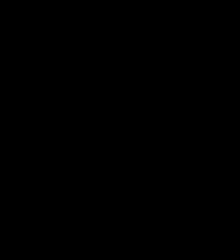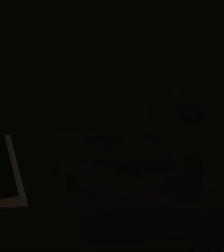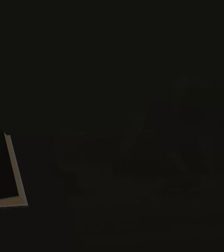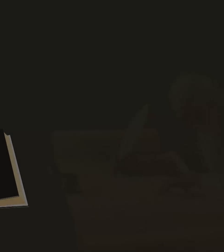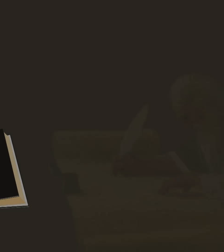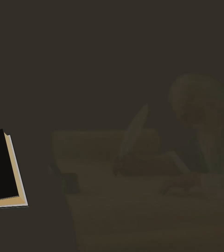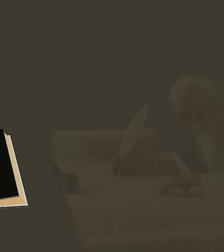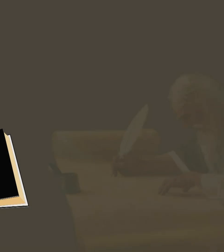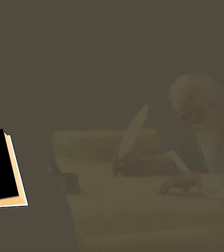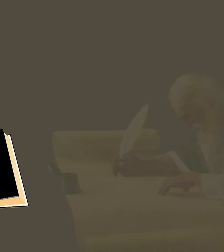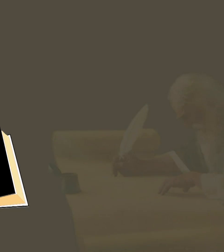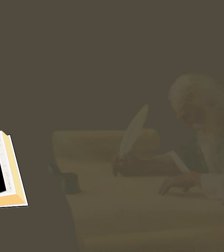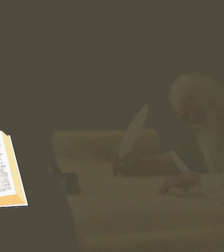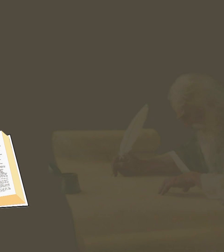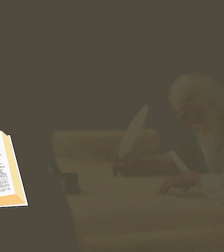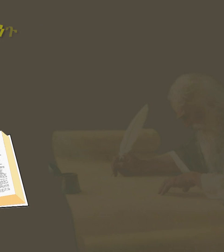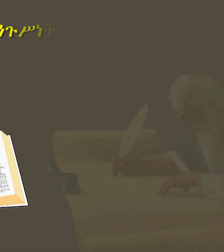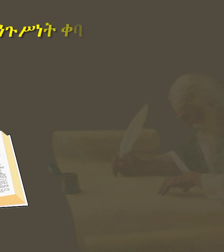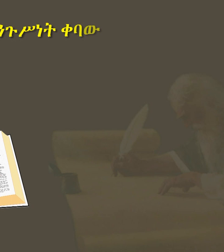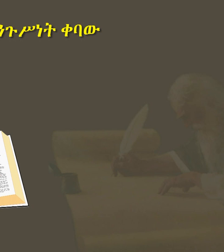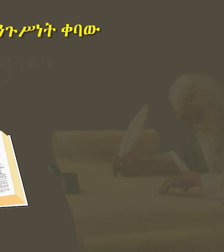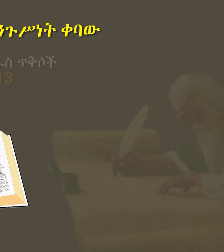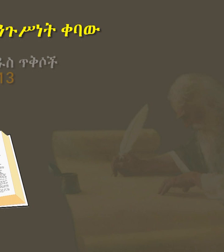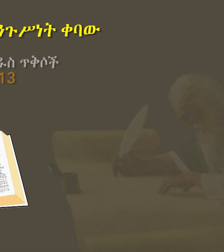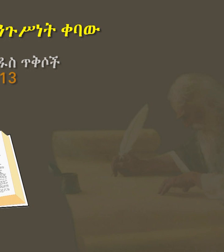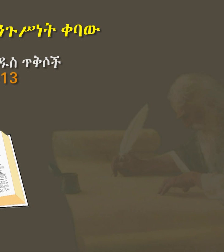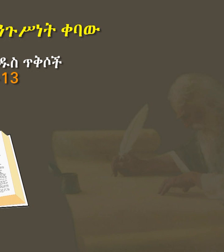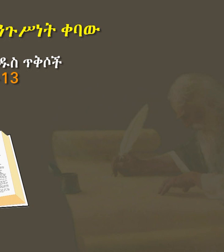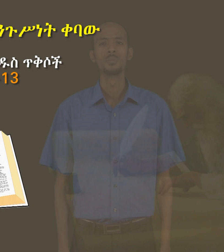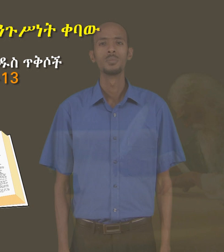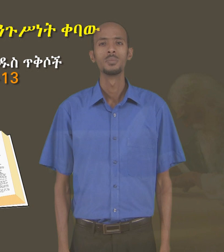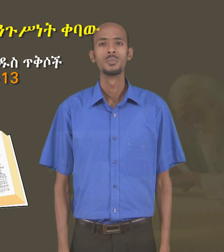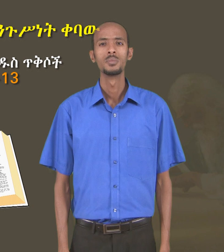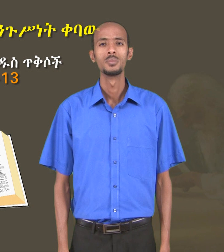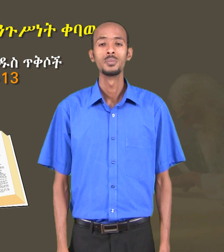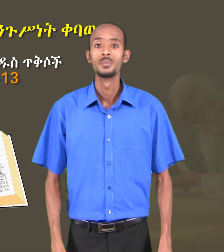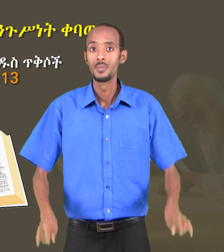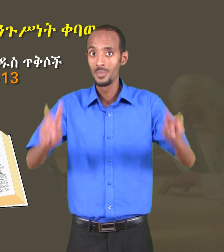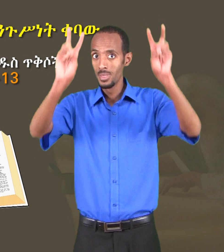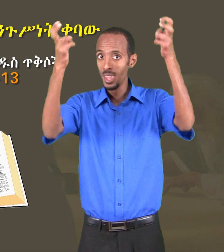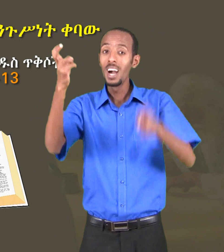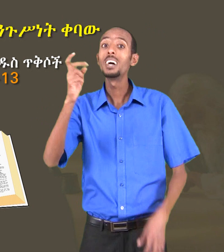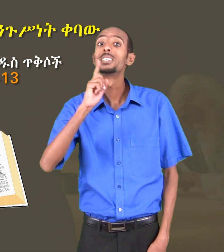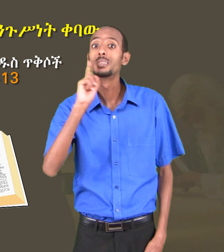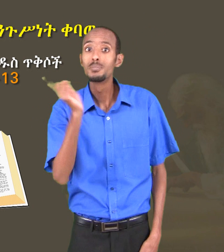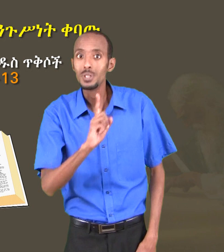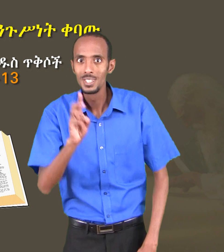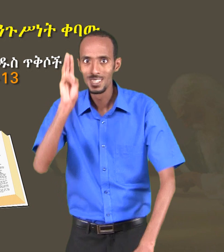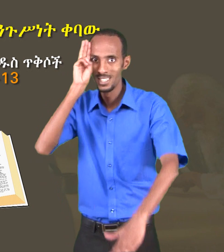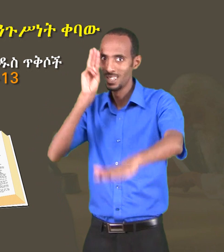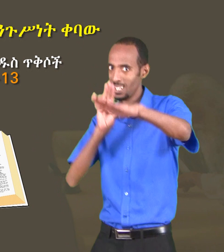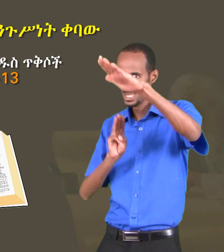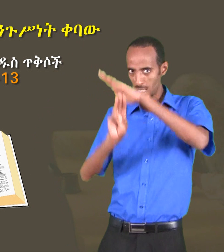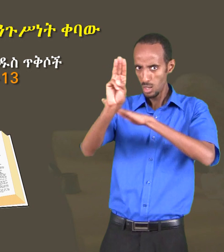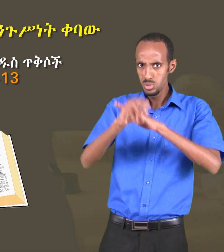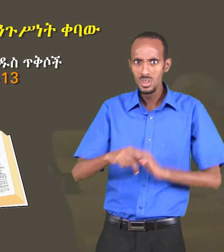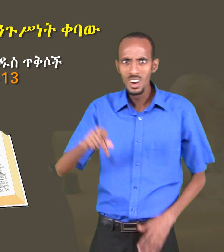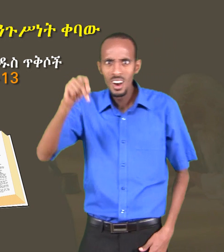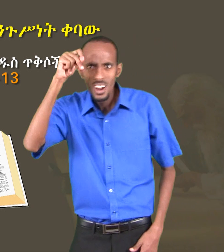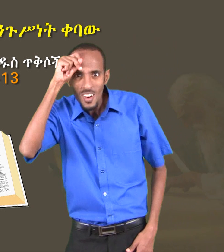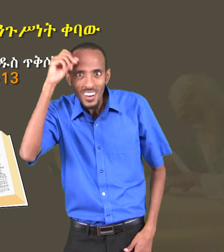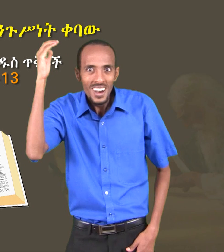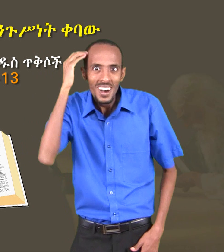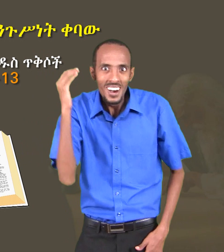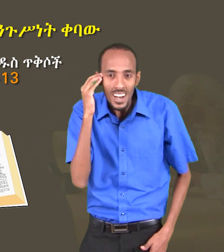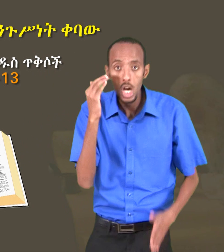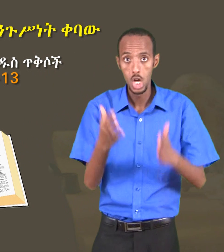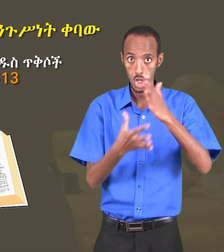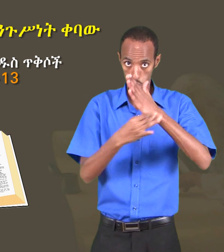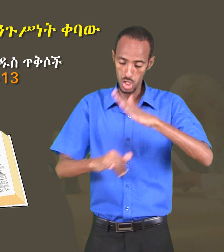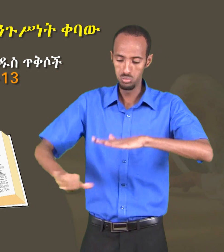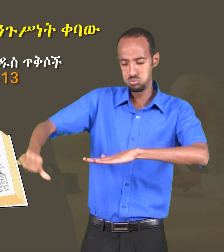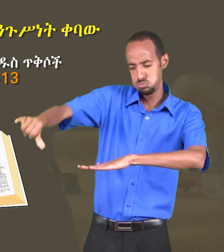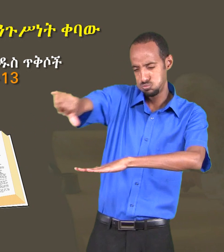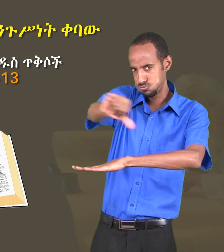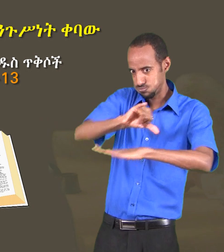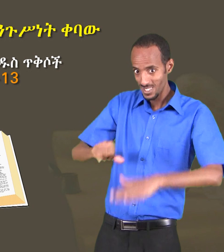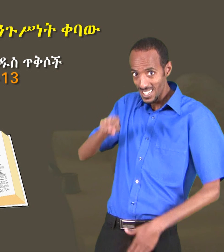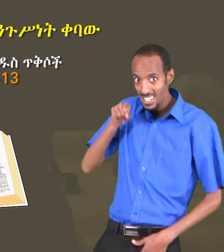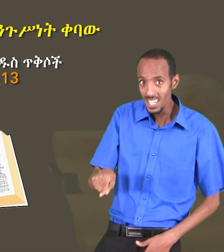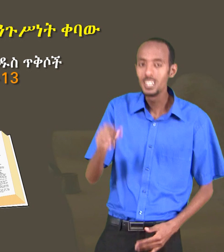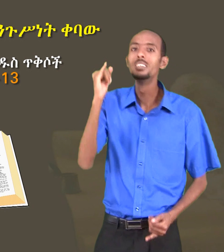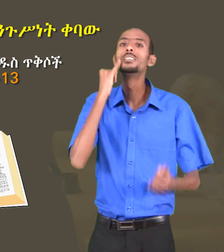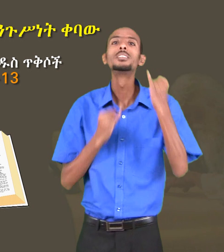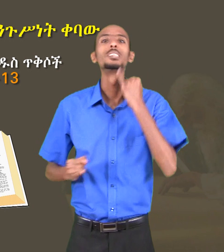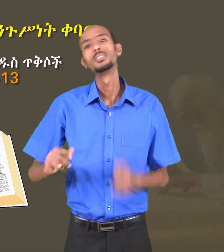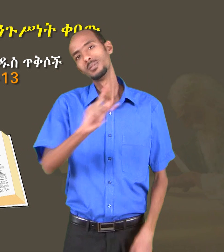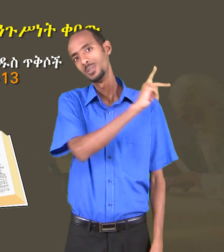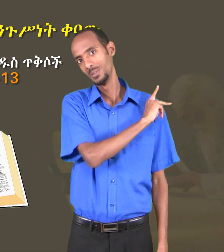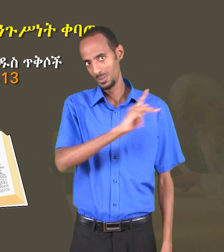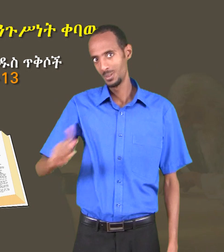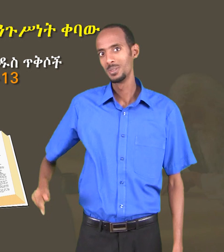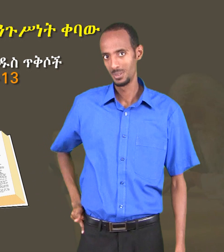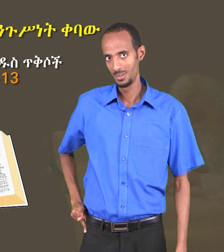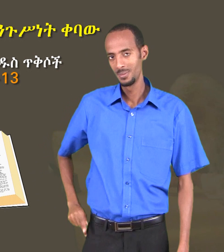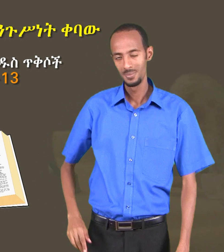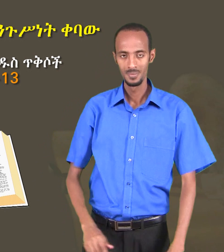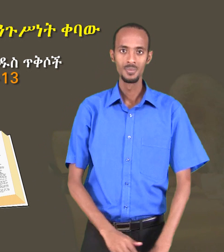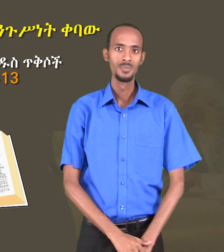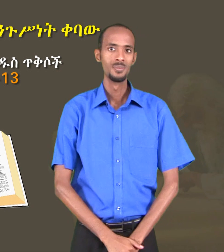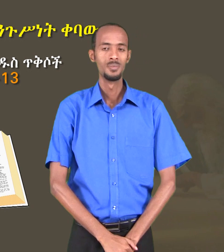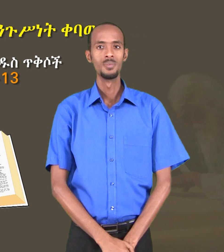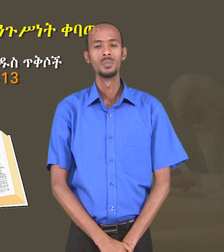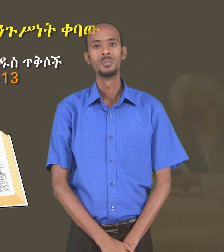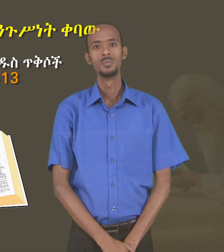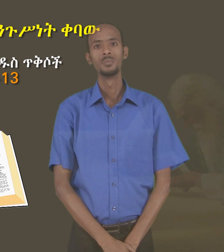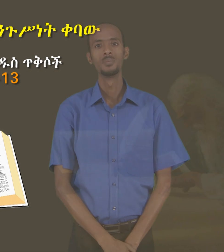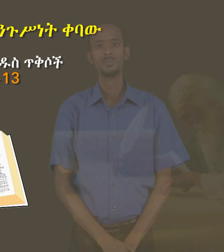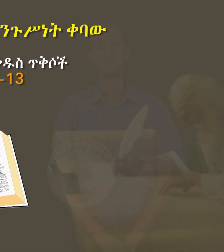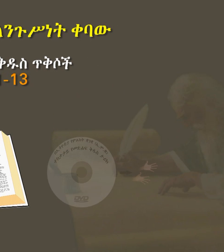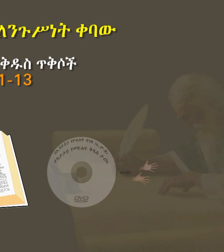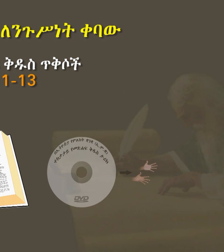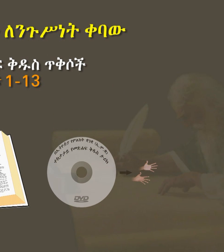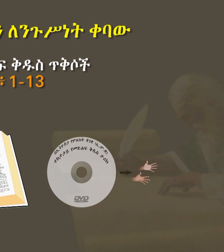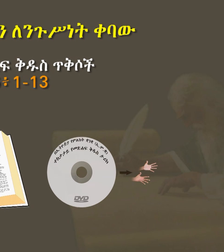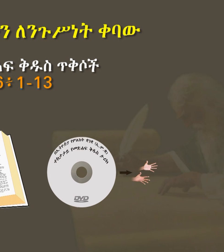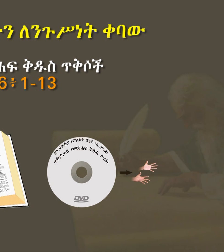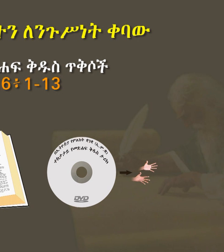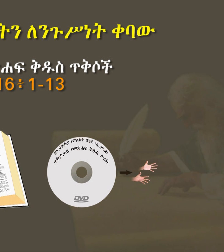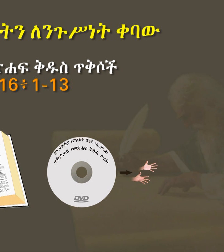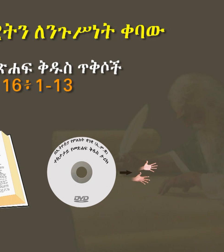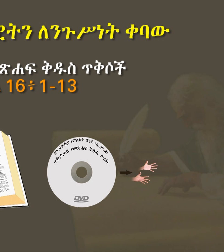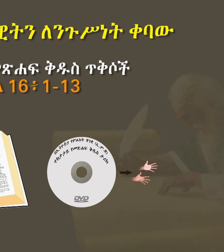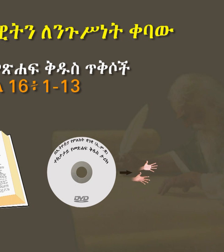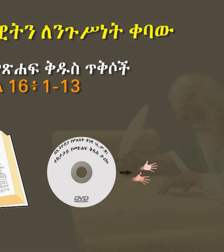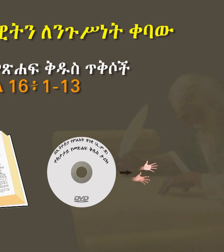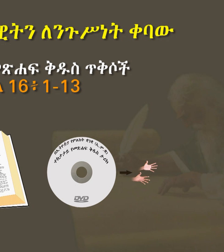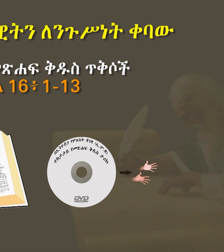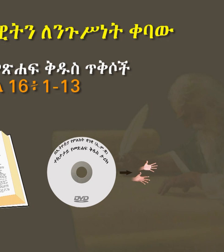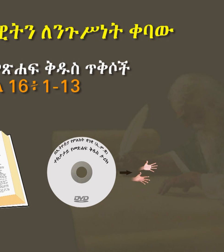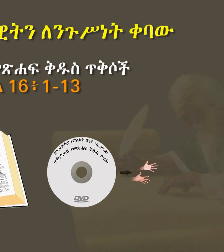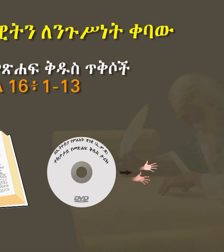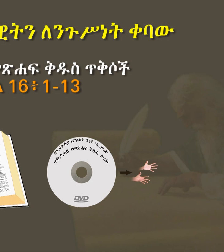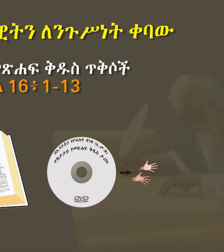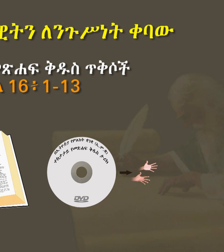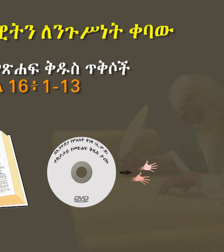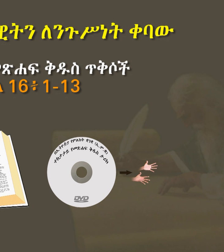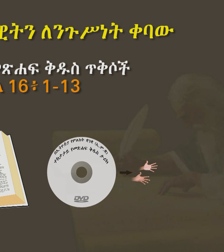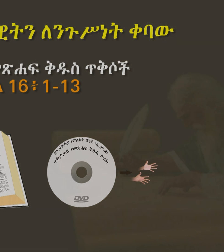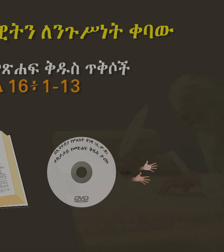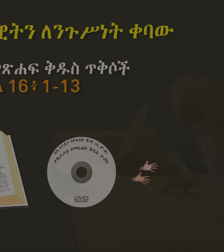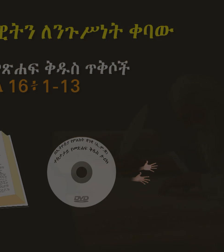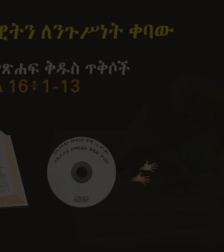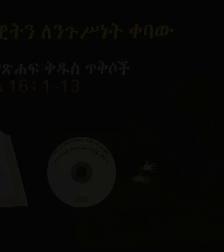Samuel anoints David as king